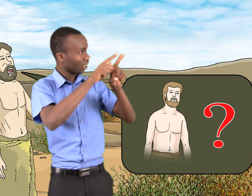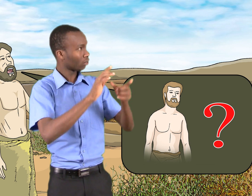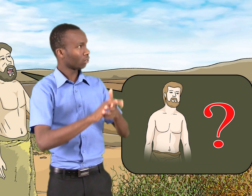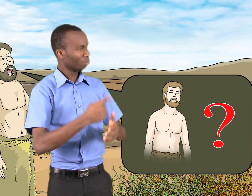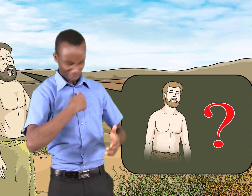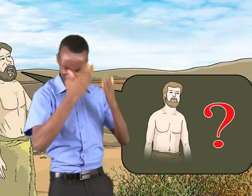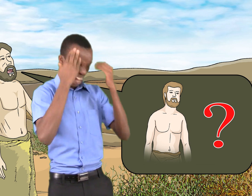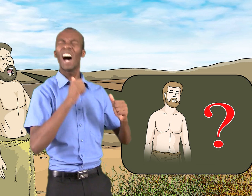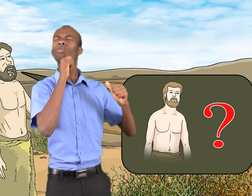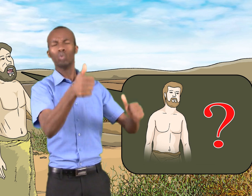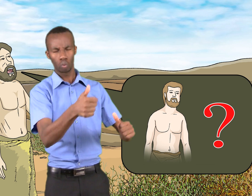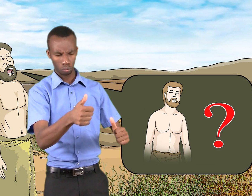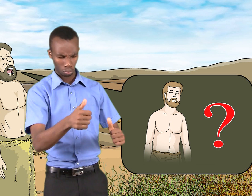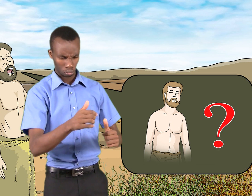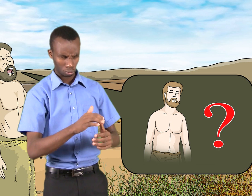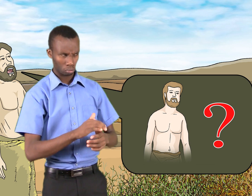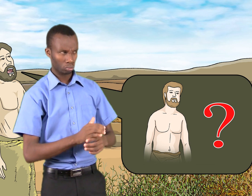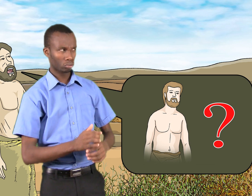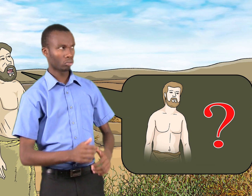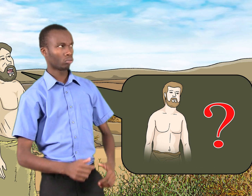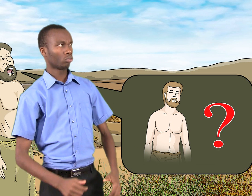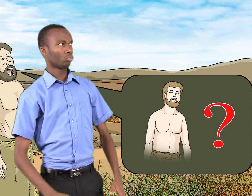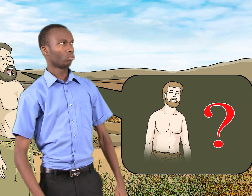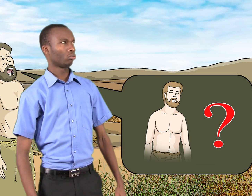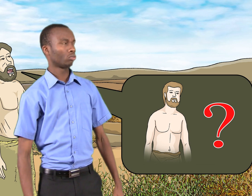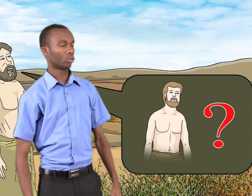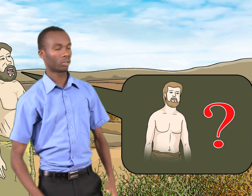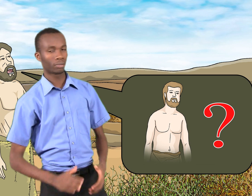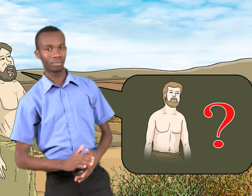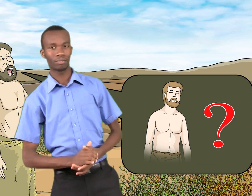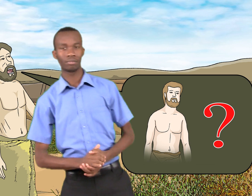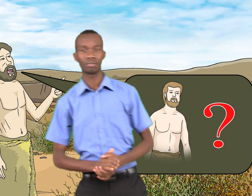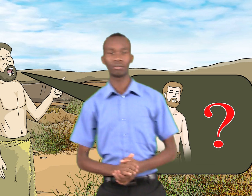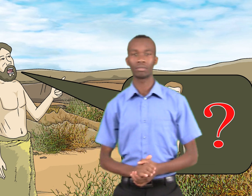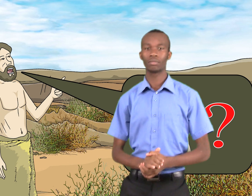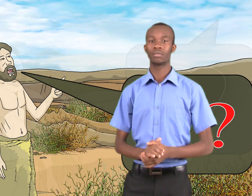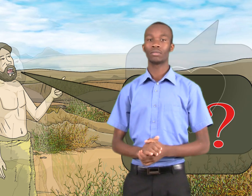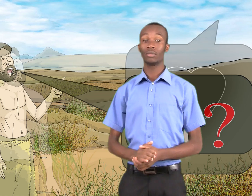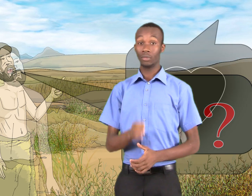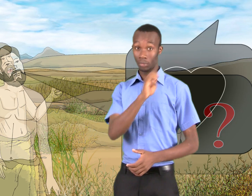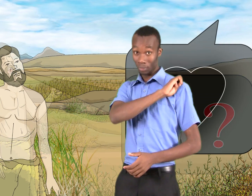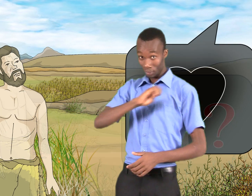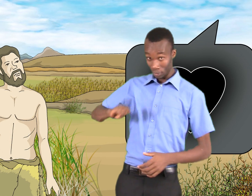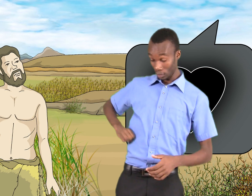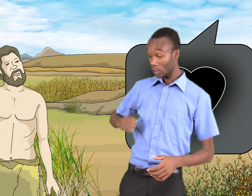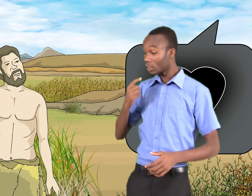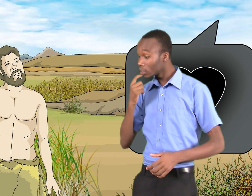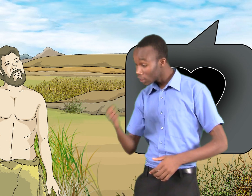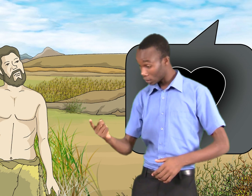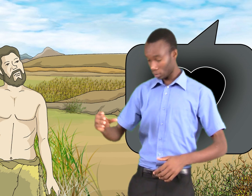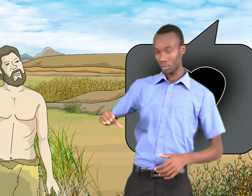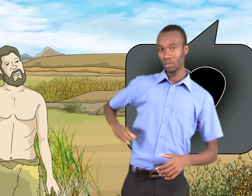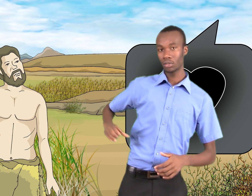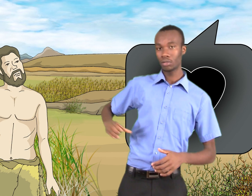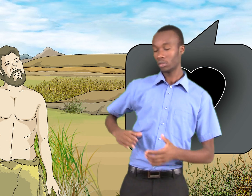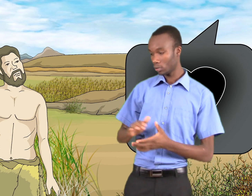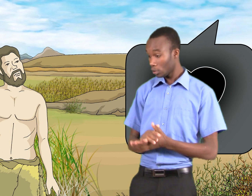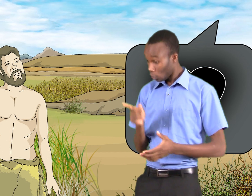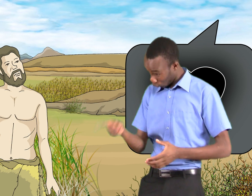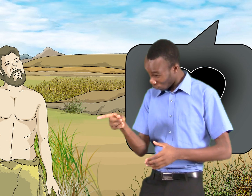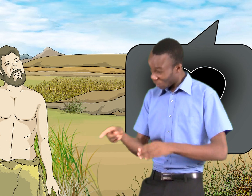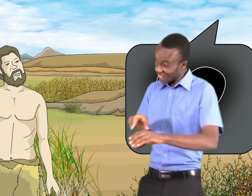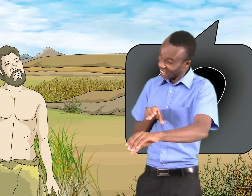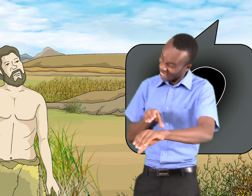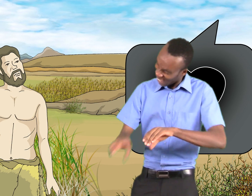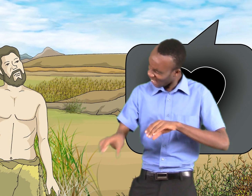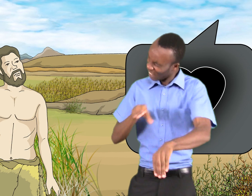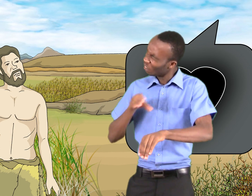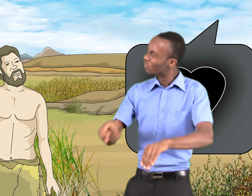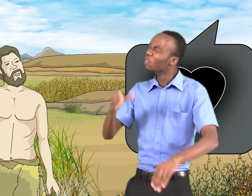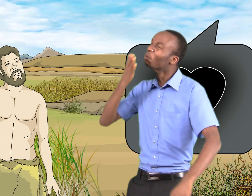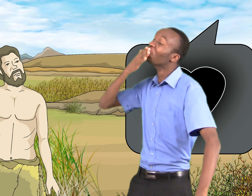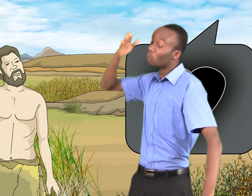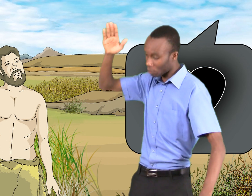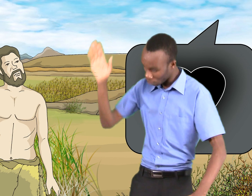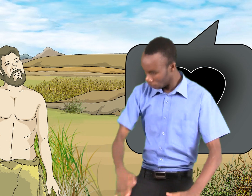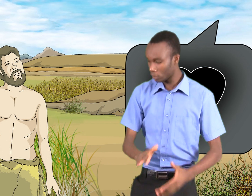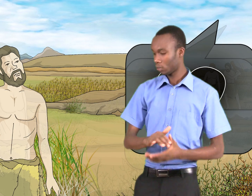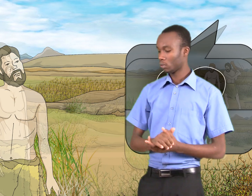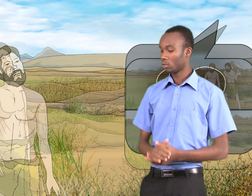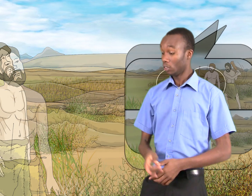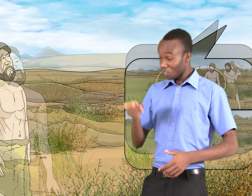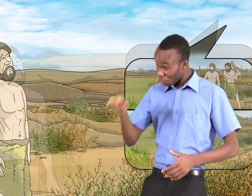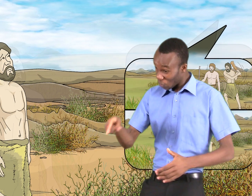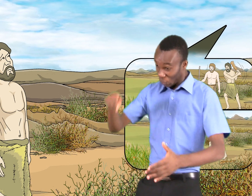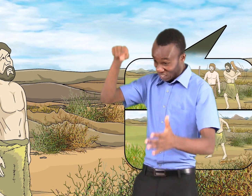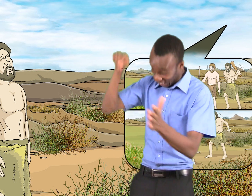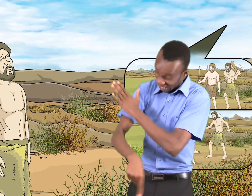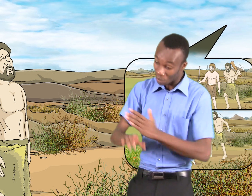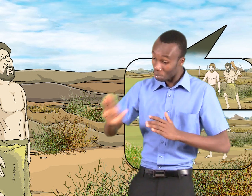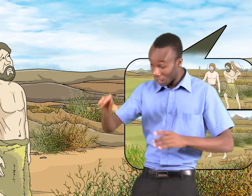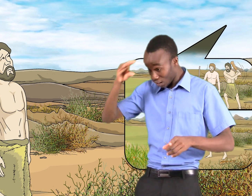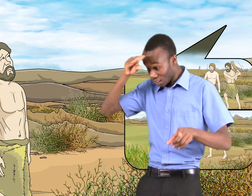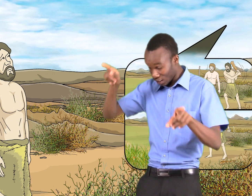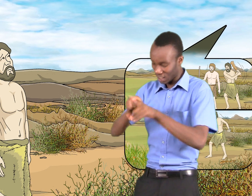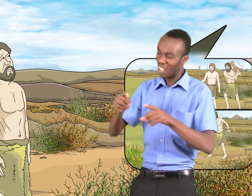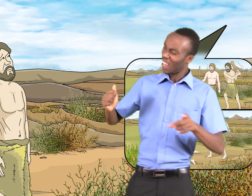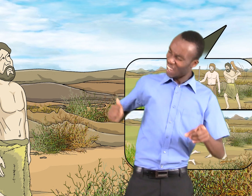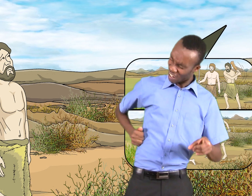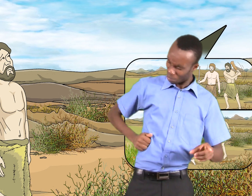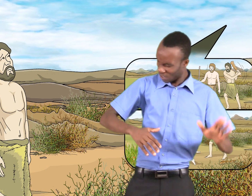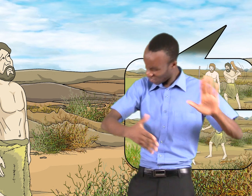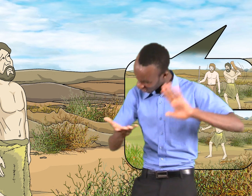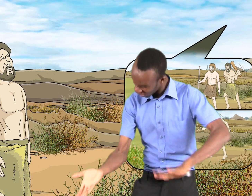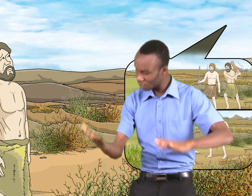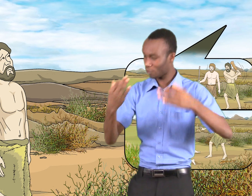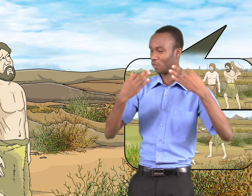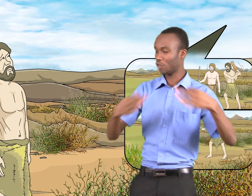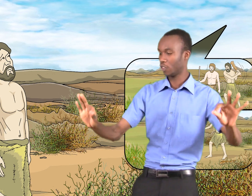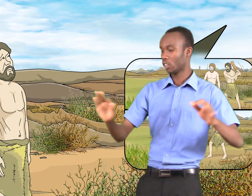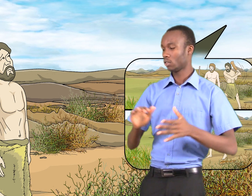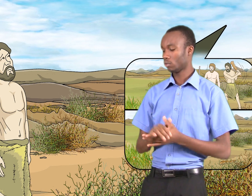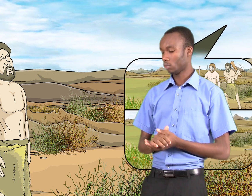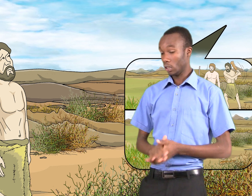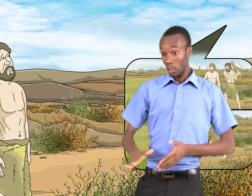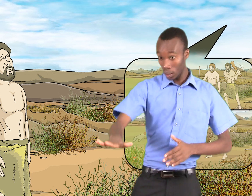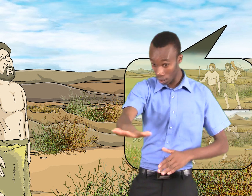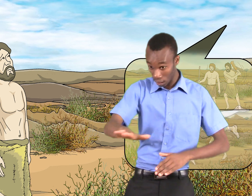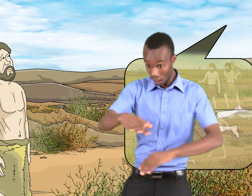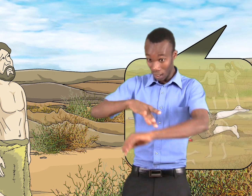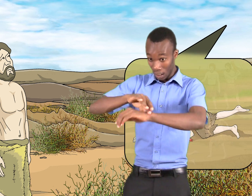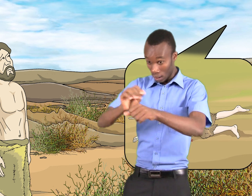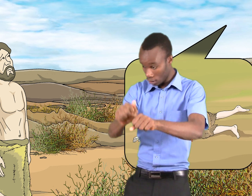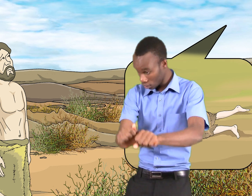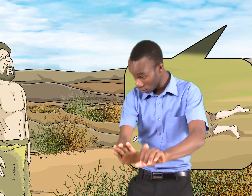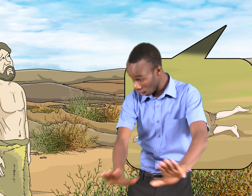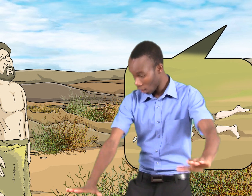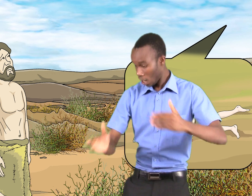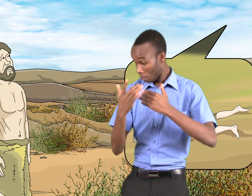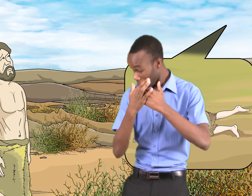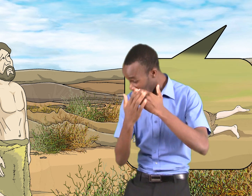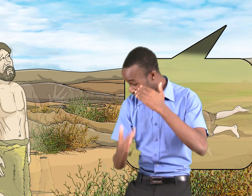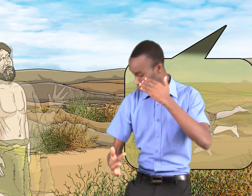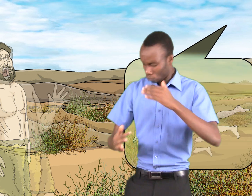“Am I my brother’s keeper?” “What have you done?” replied the LORD.